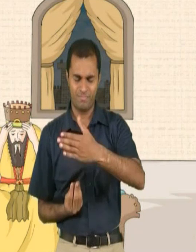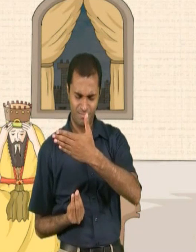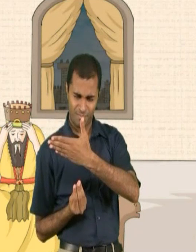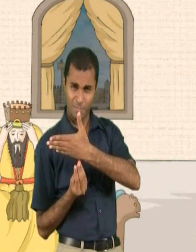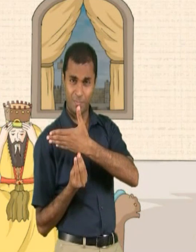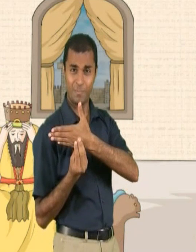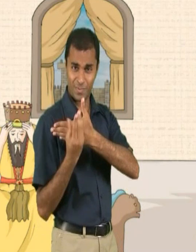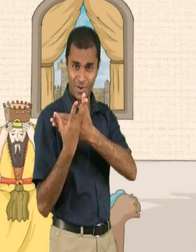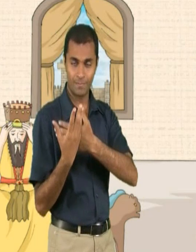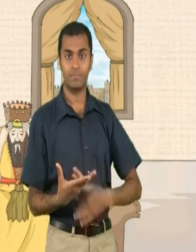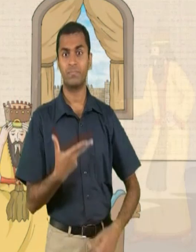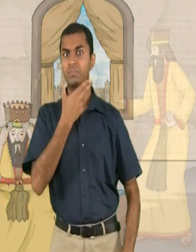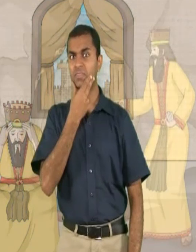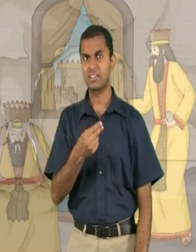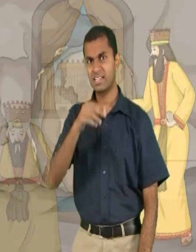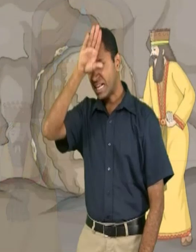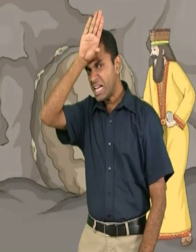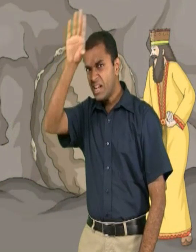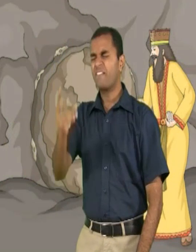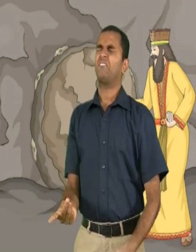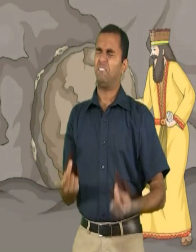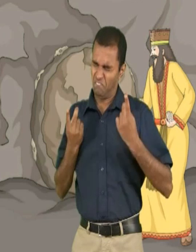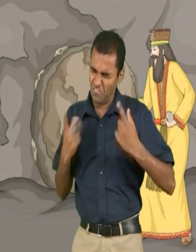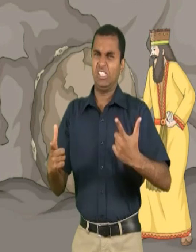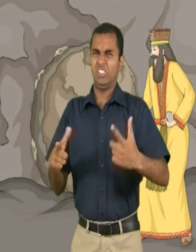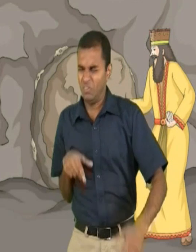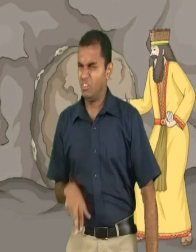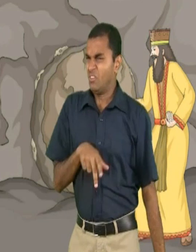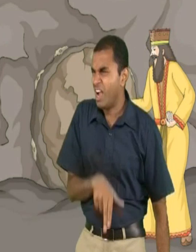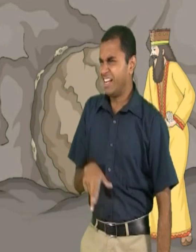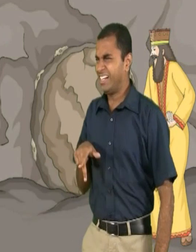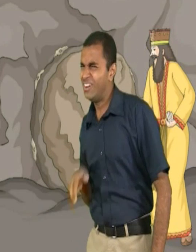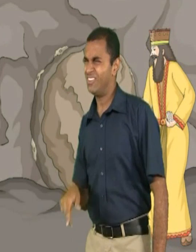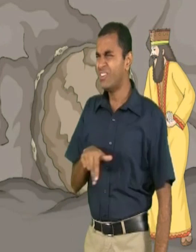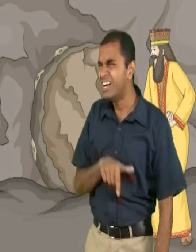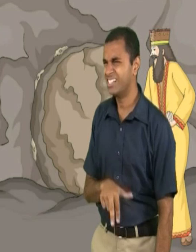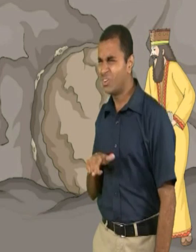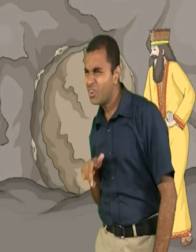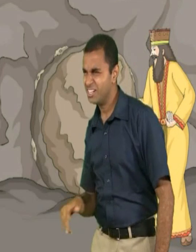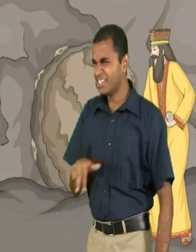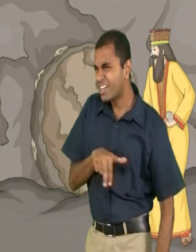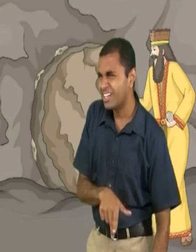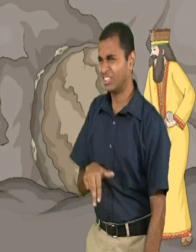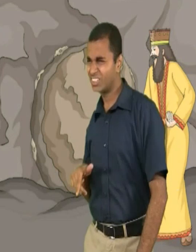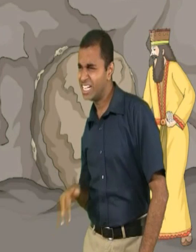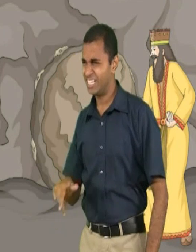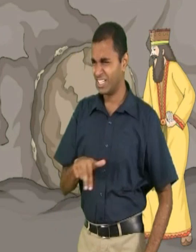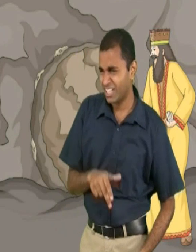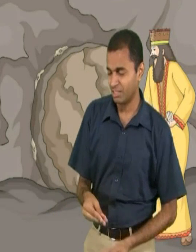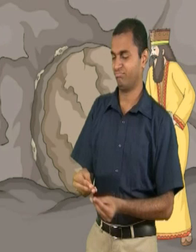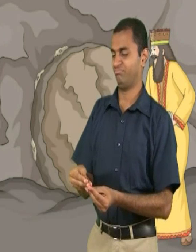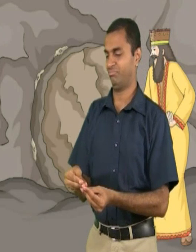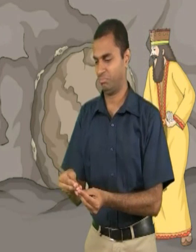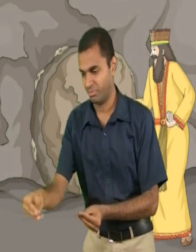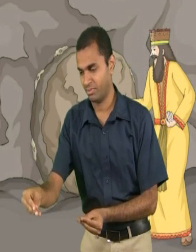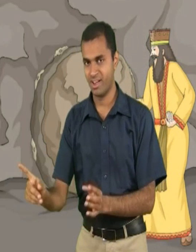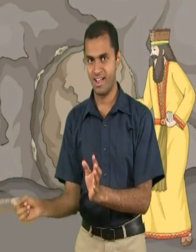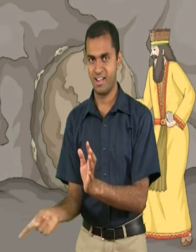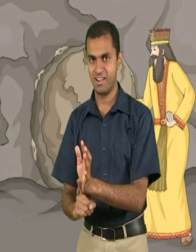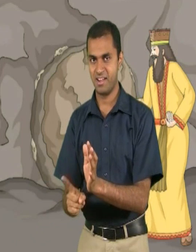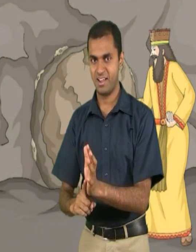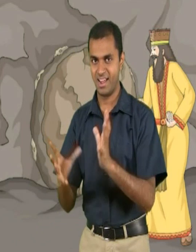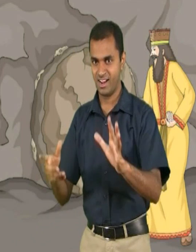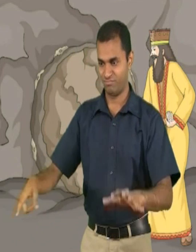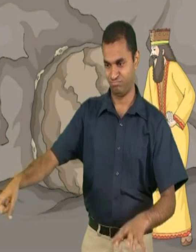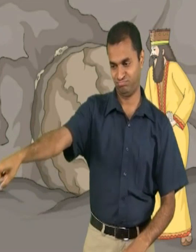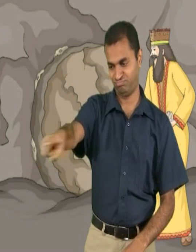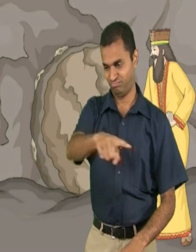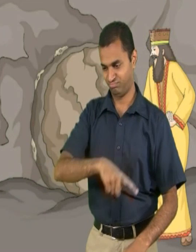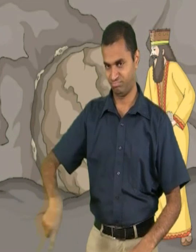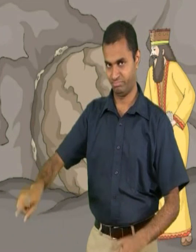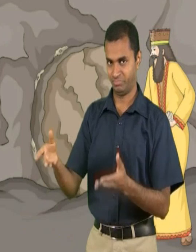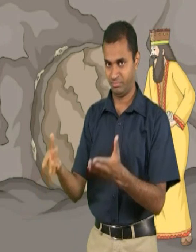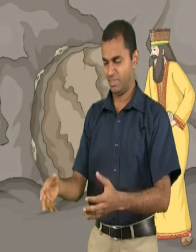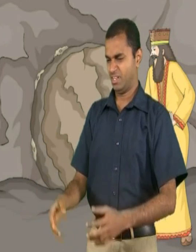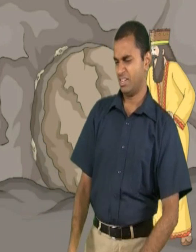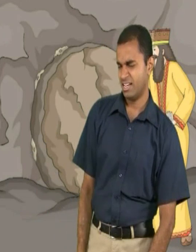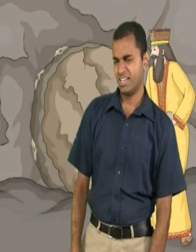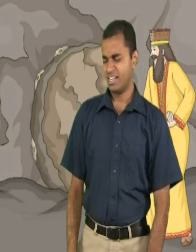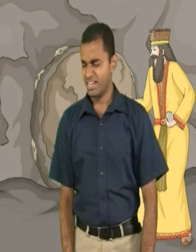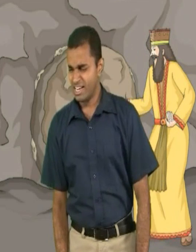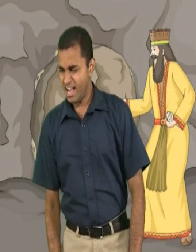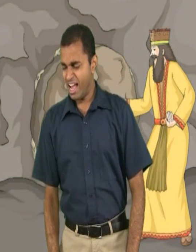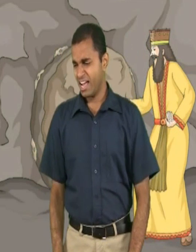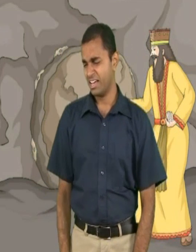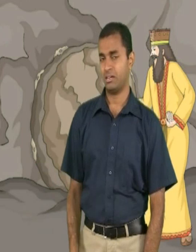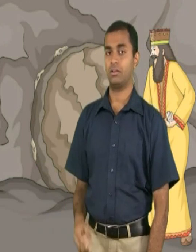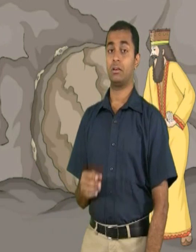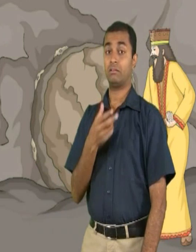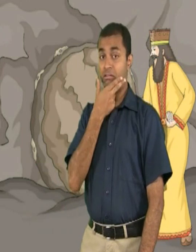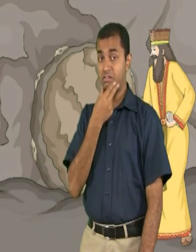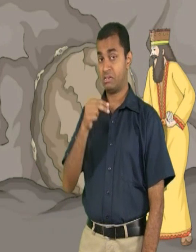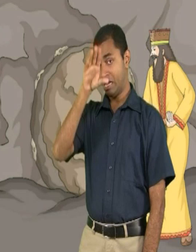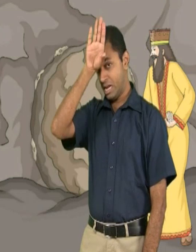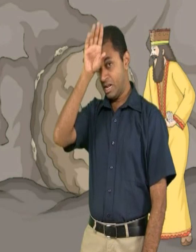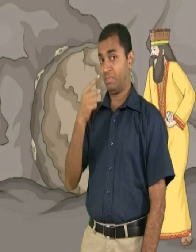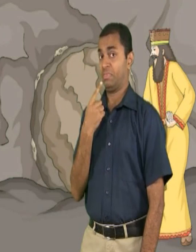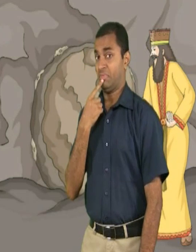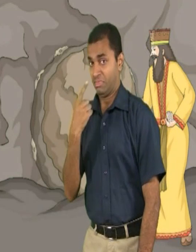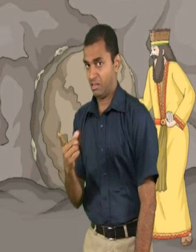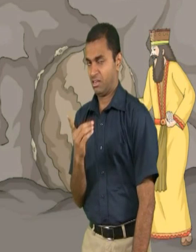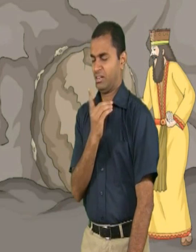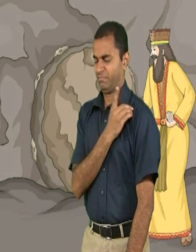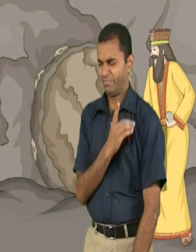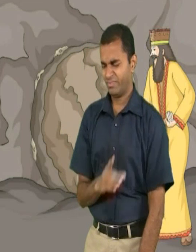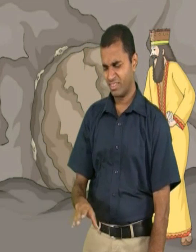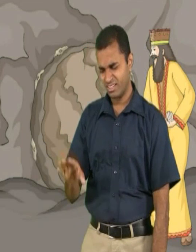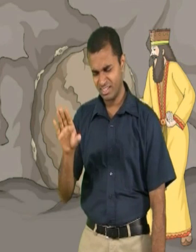At the first light of dawn, the king got up and hurried to the den of lions.